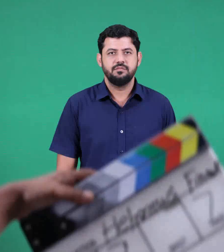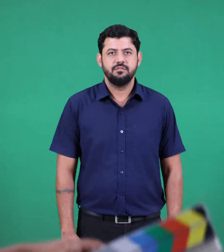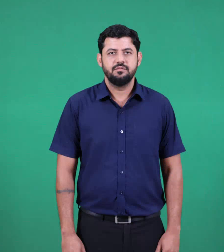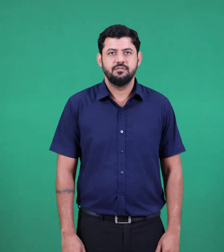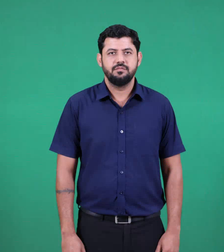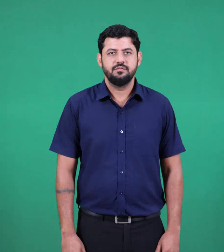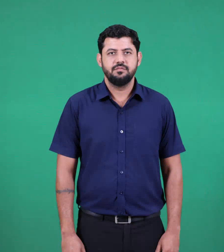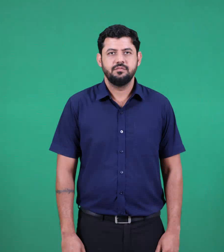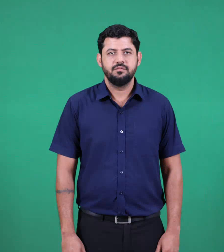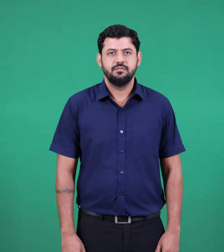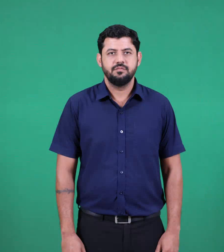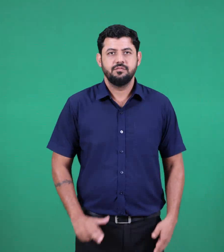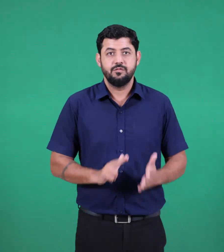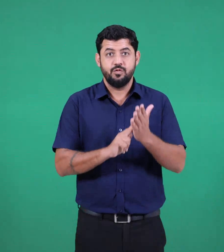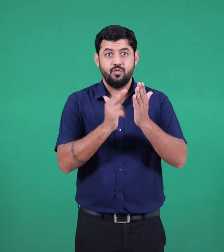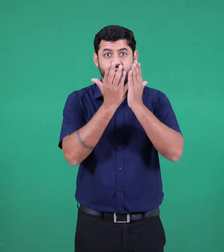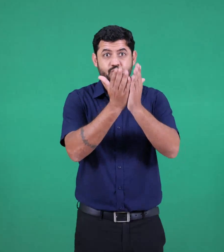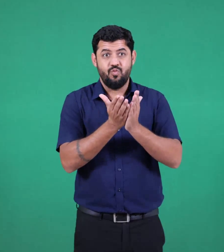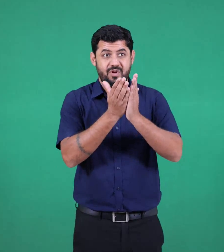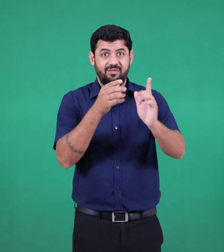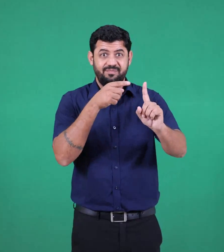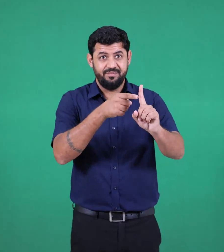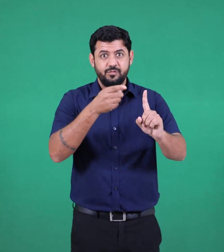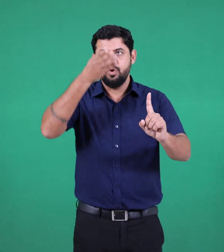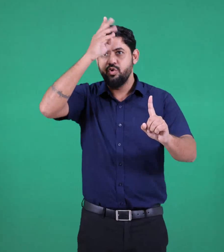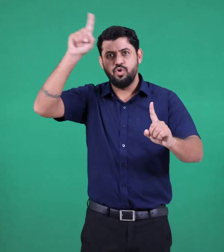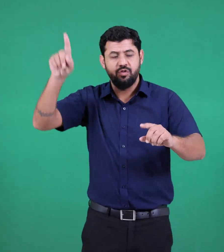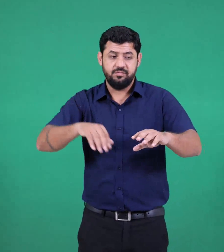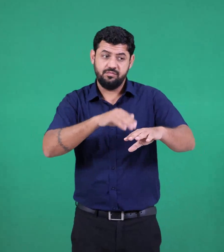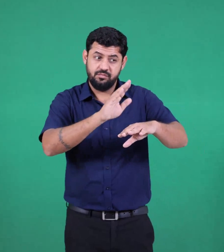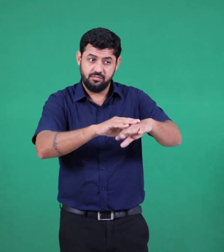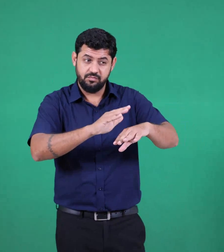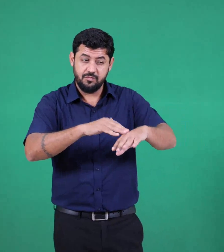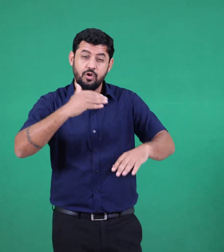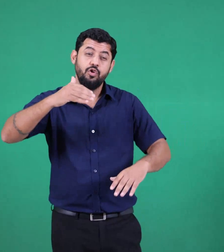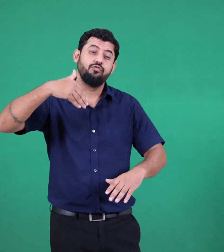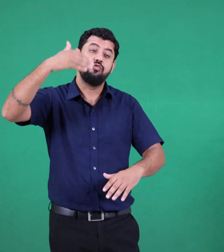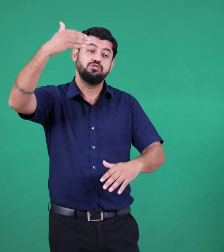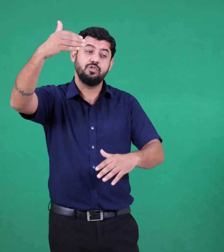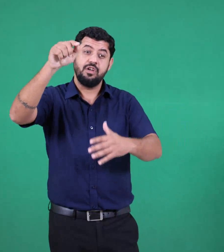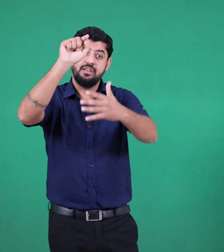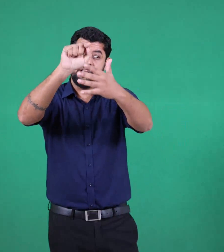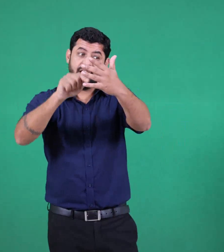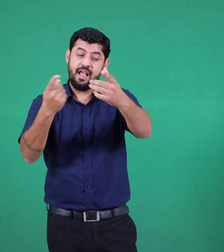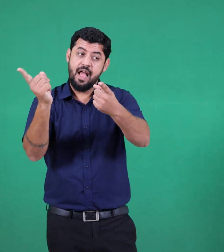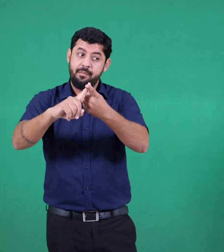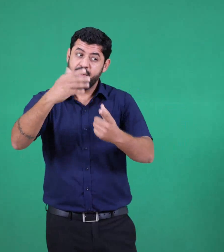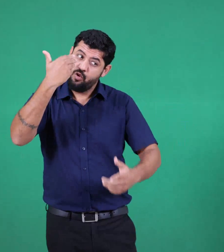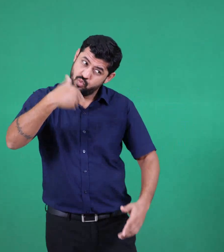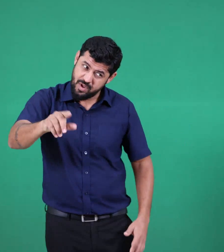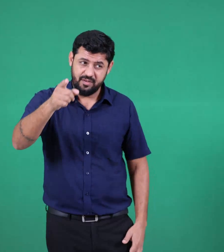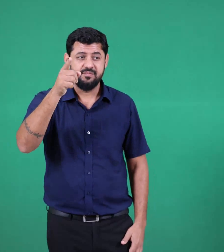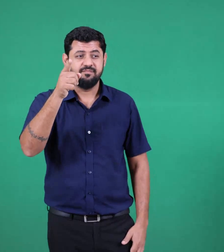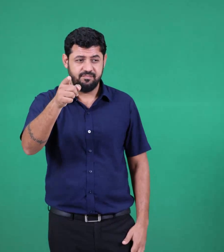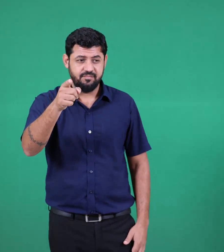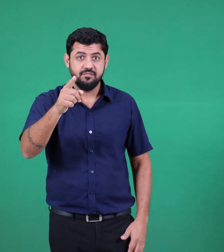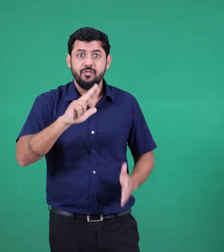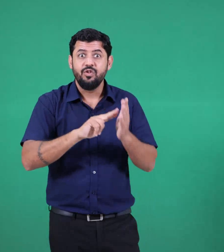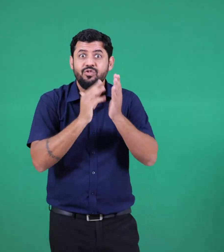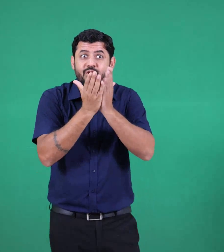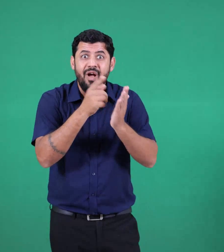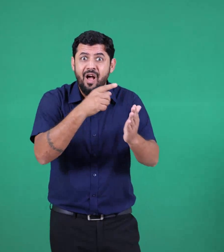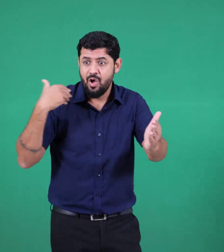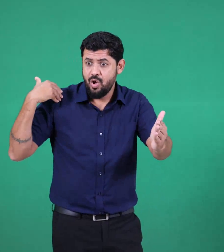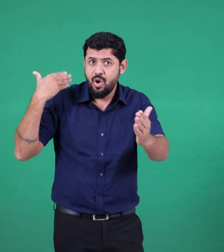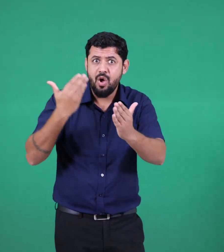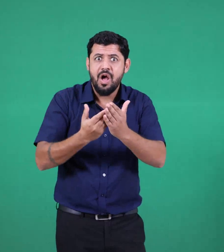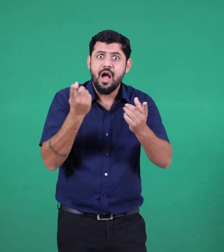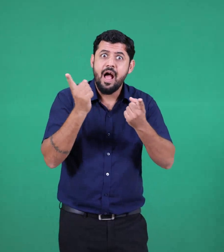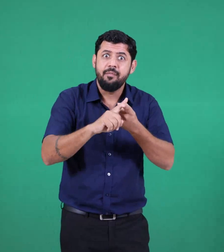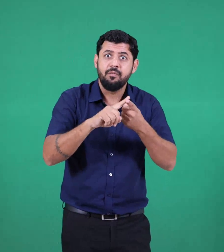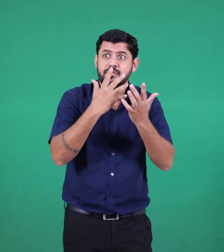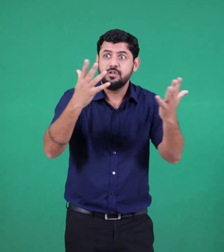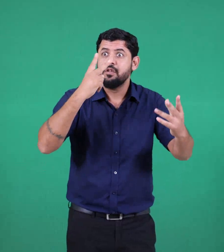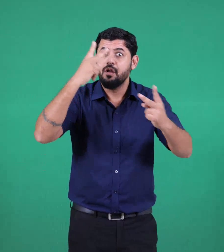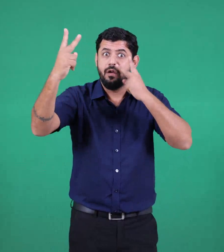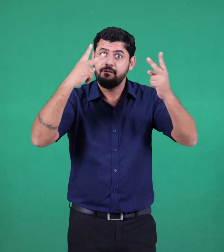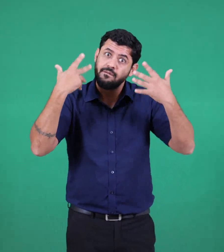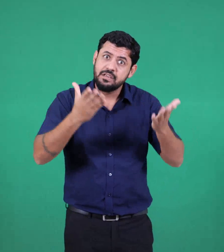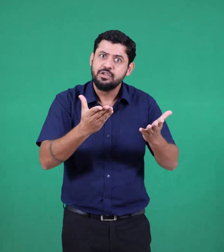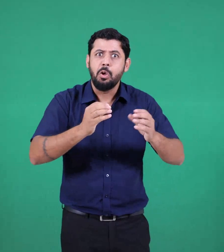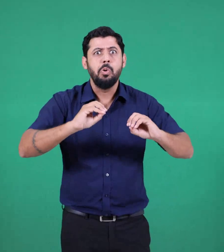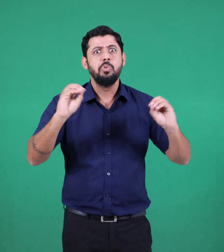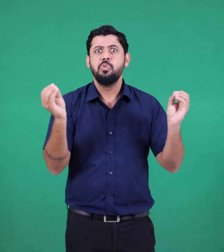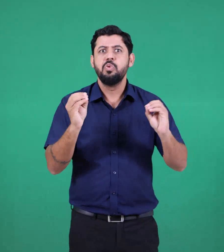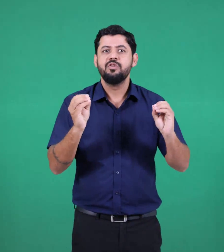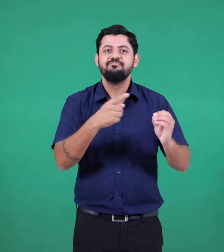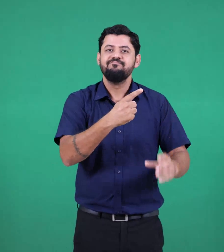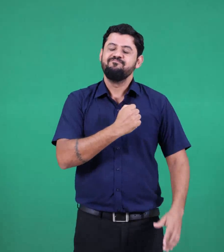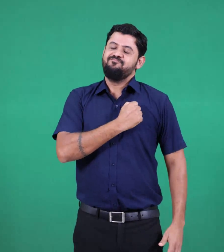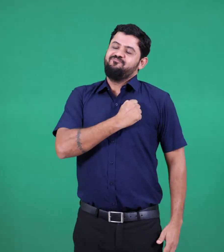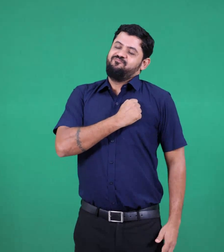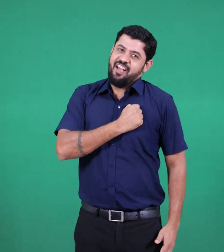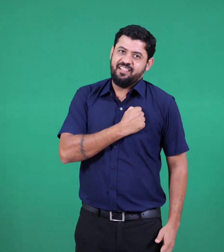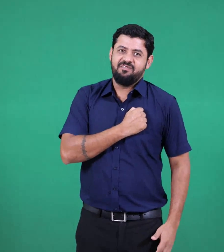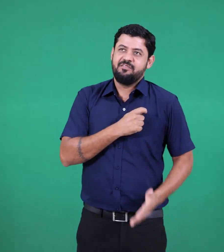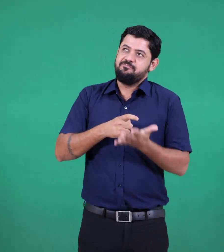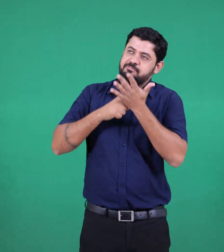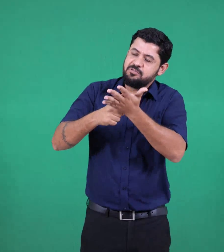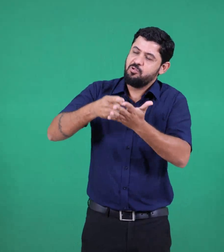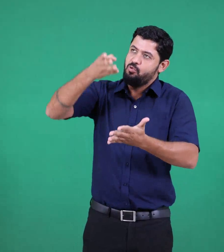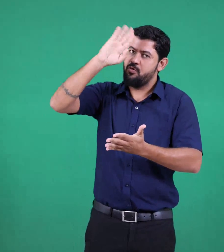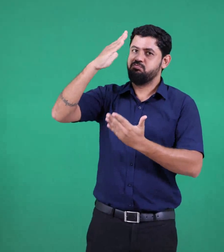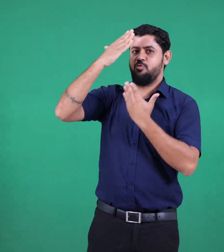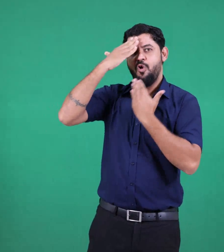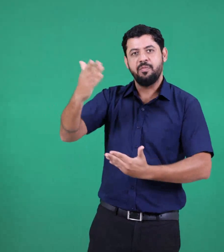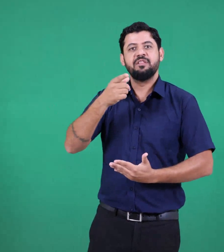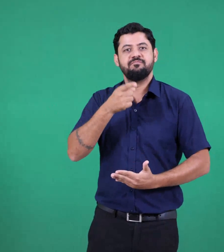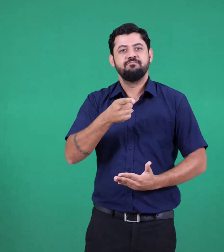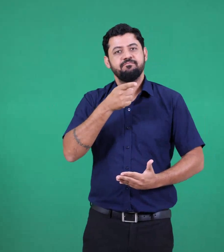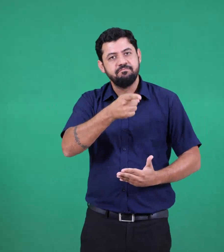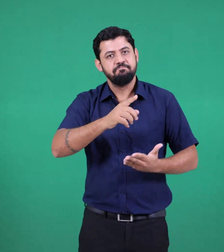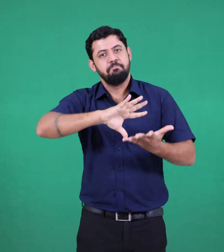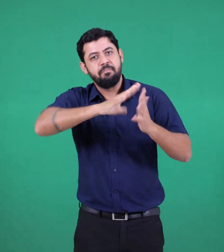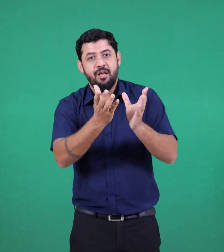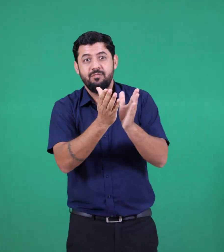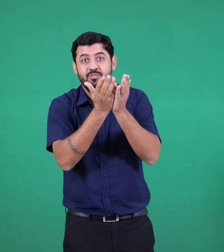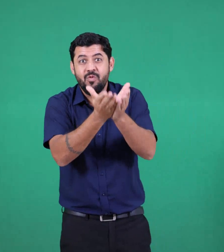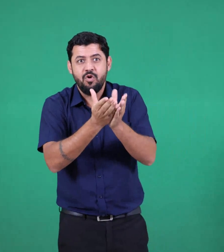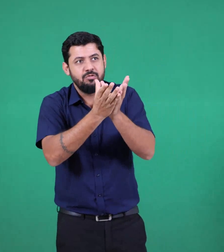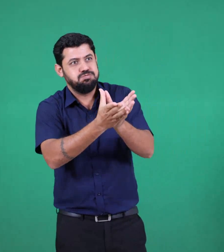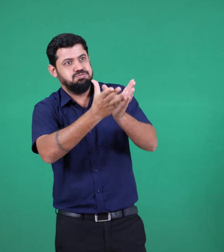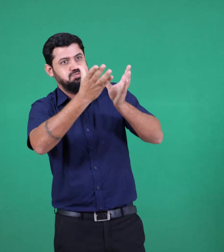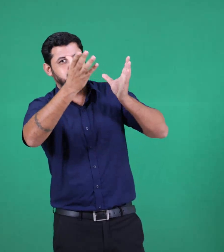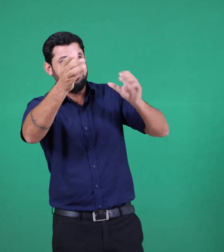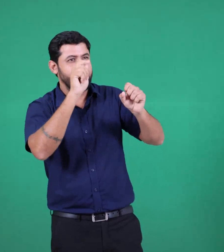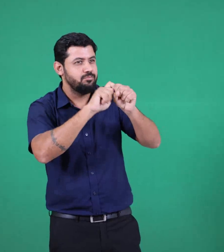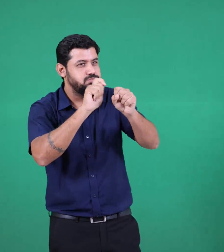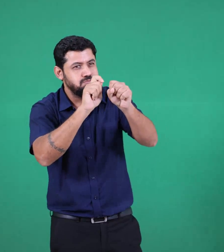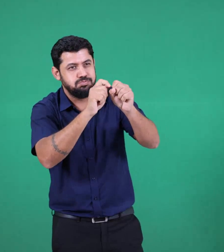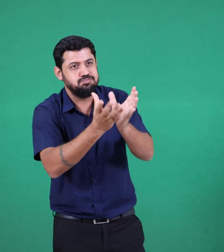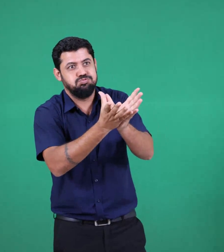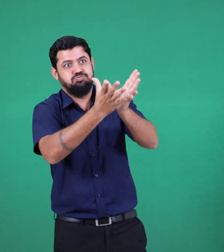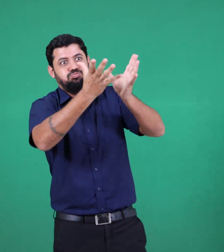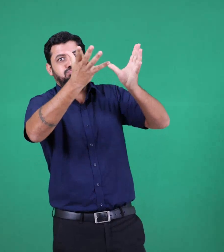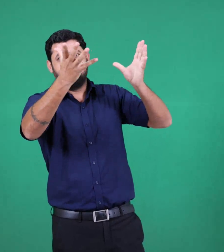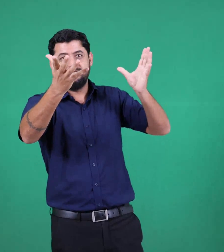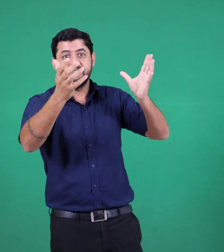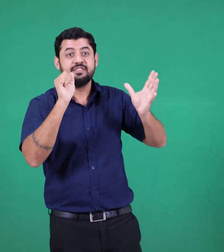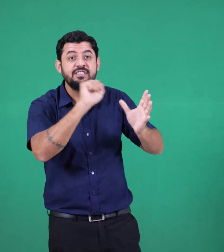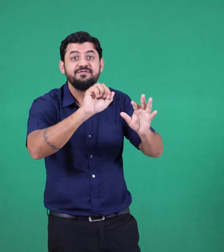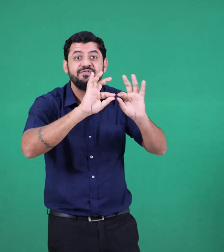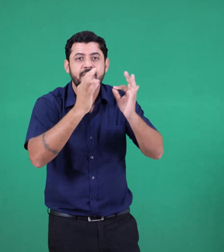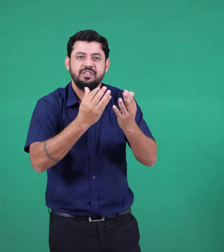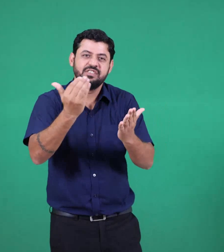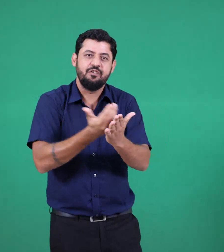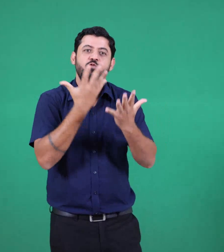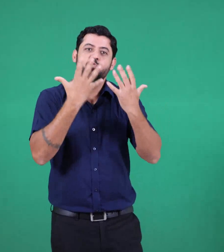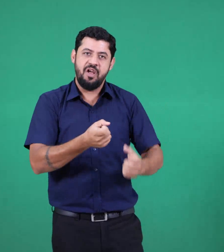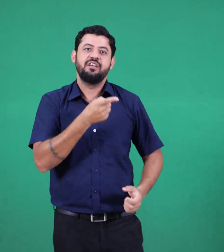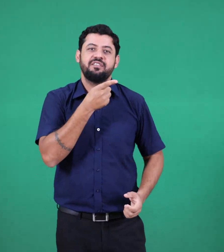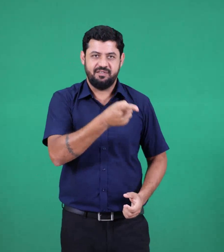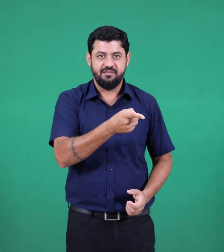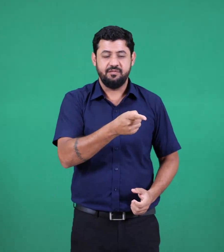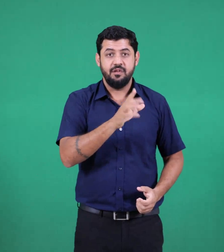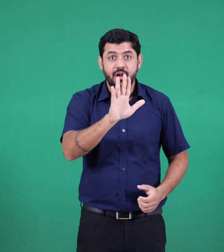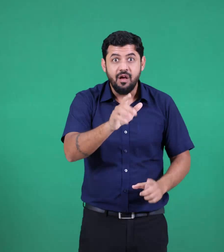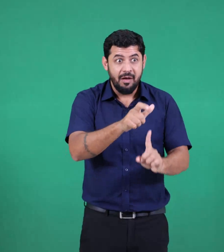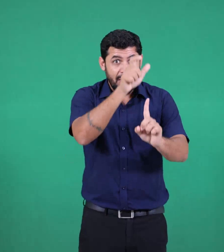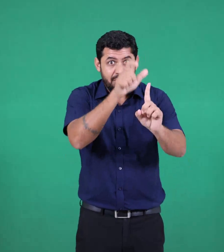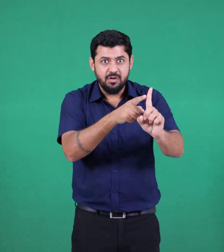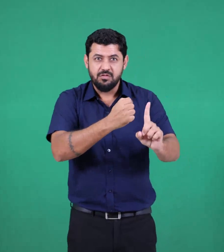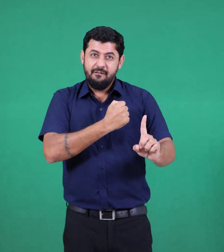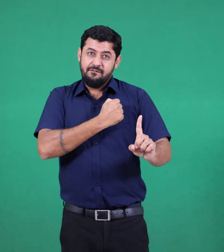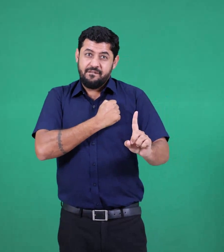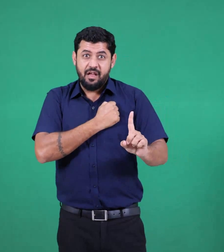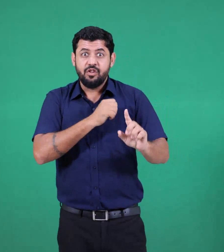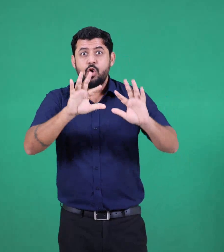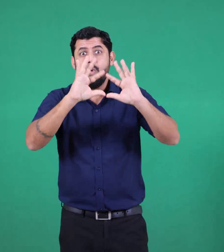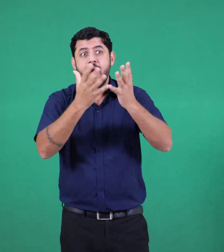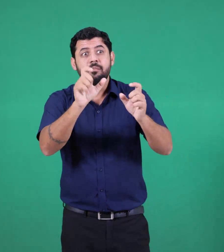By faith Noah, when warned about things not yet seen, in godly fear built an ark to save his family.